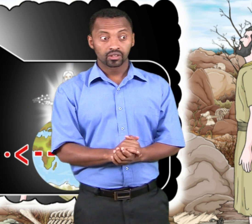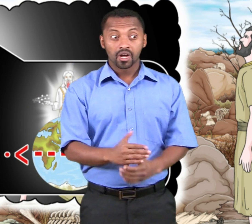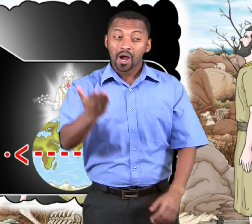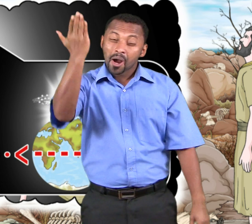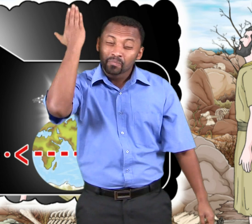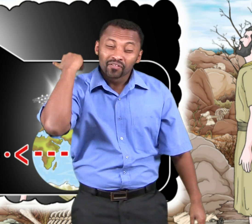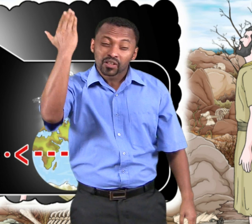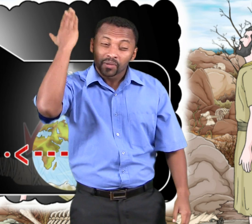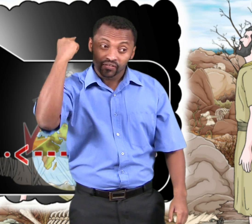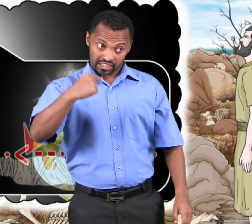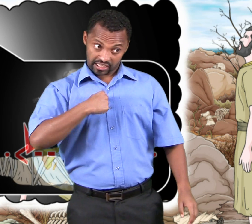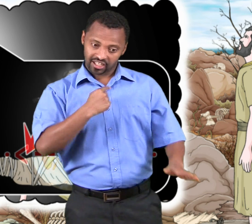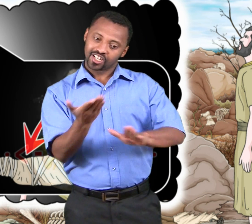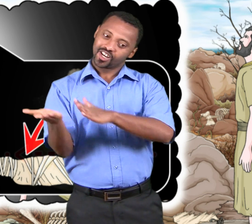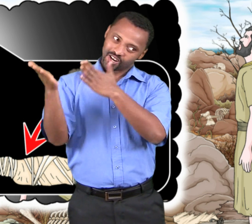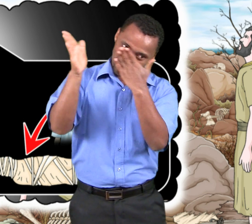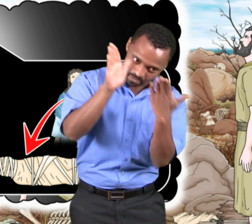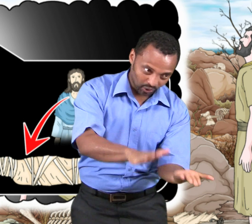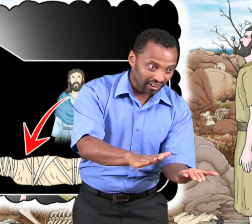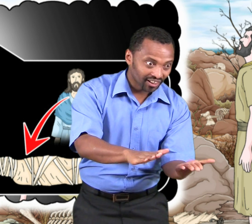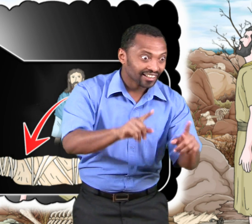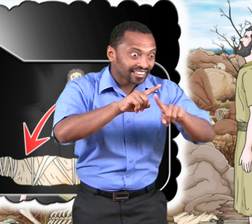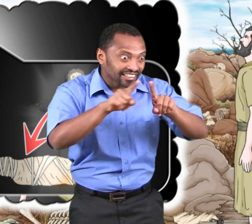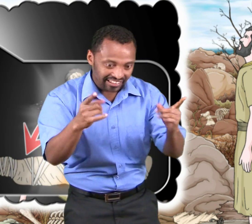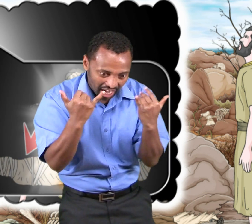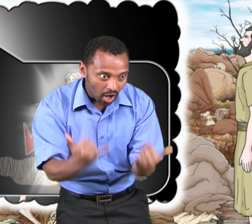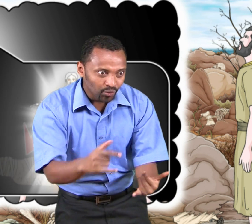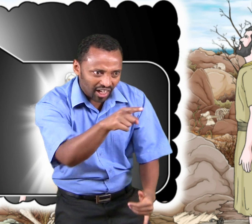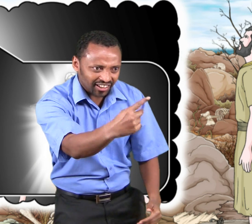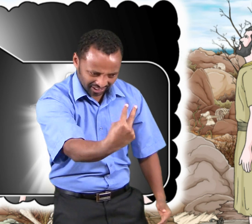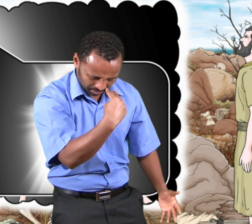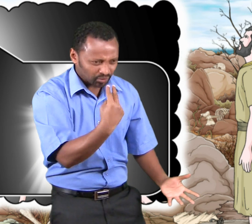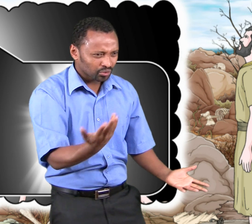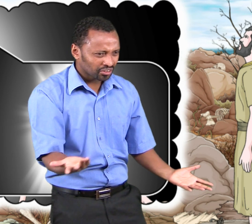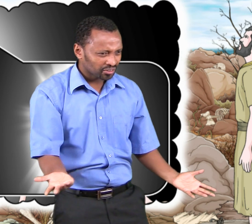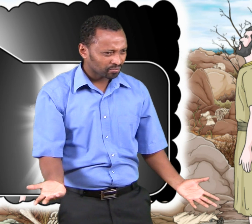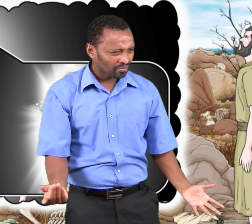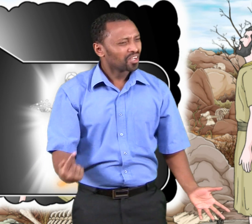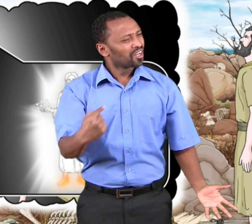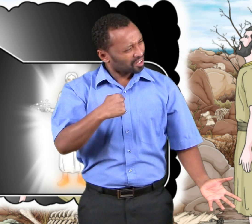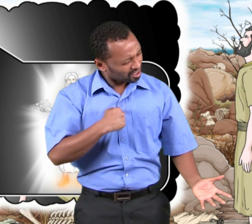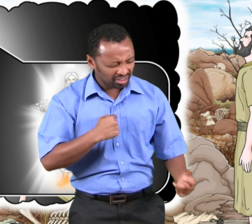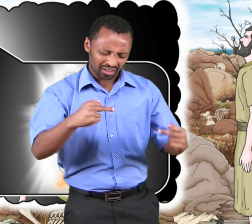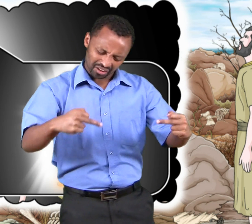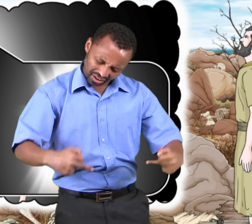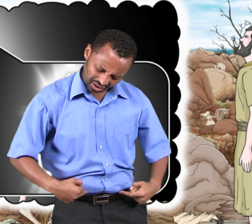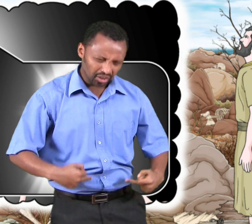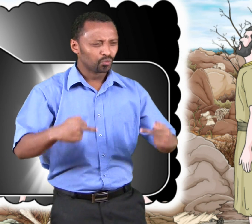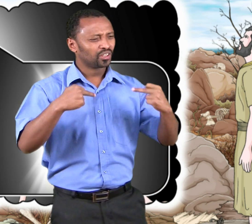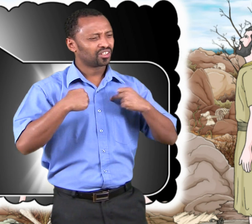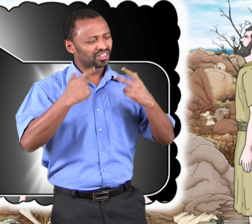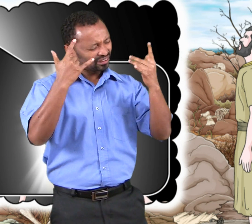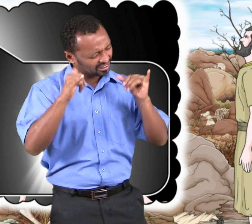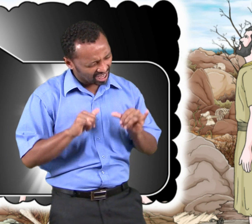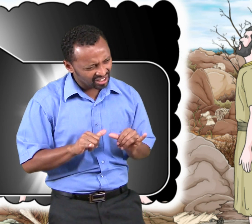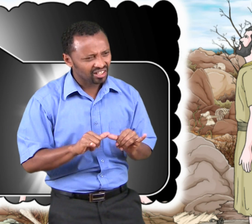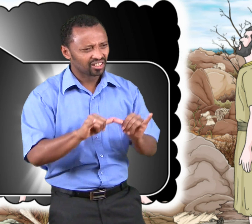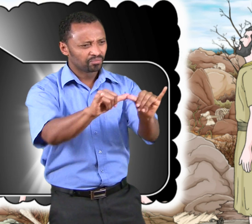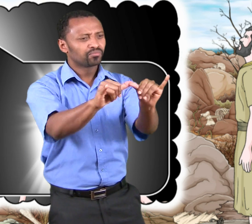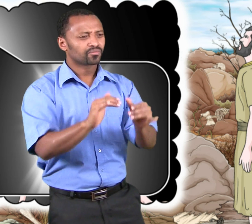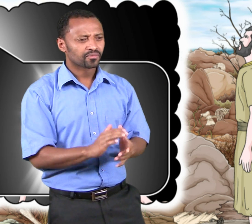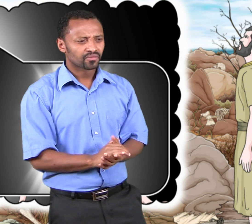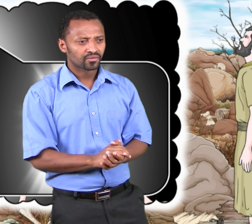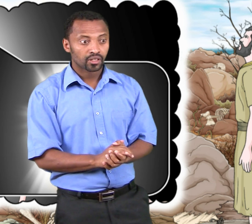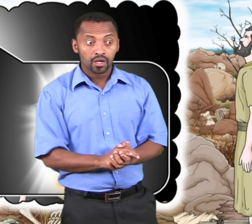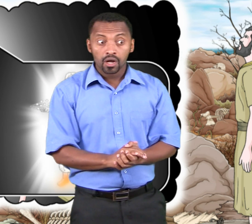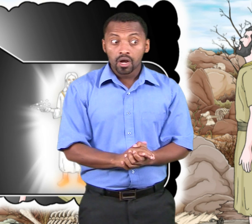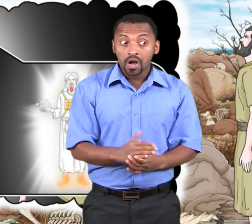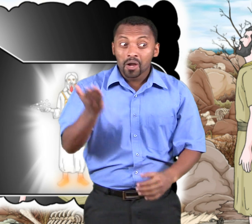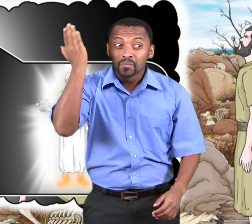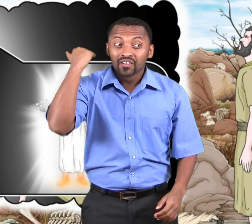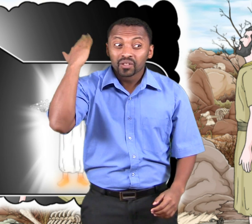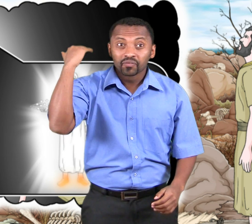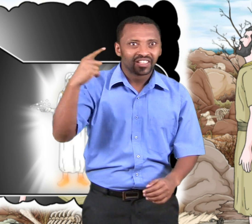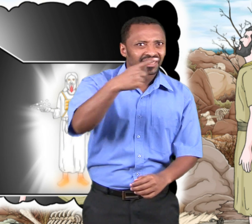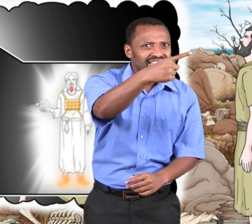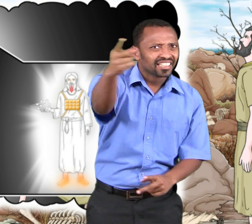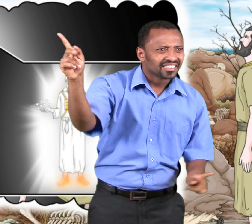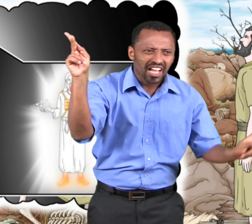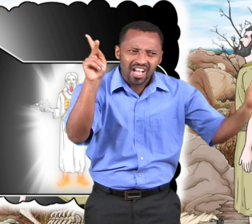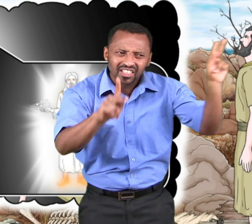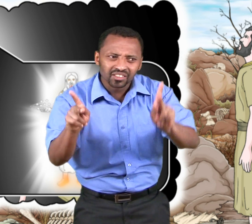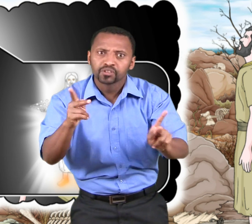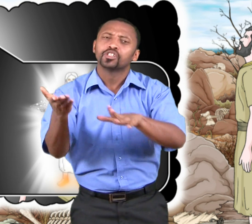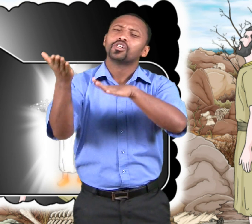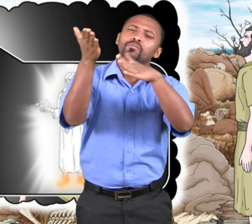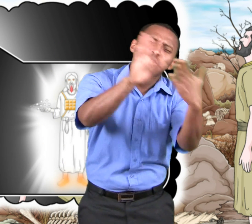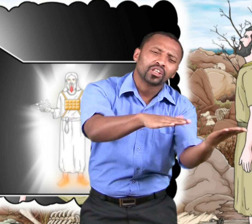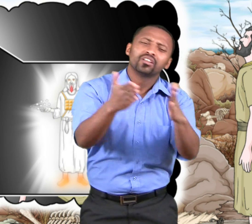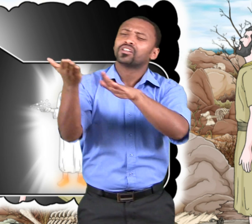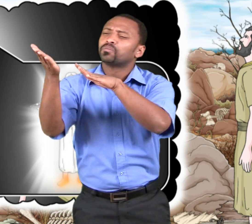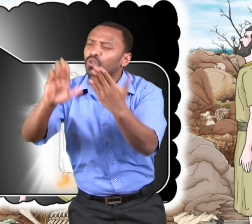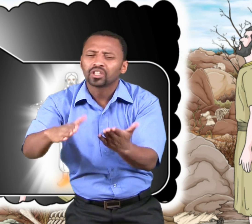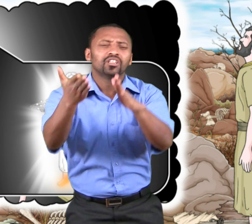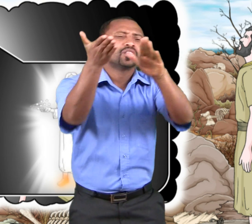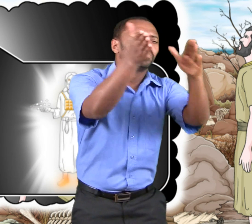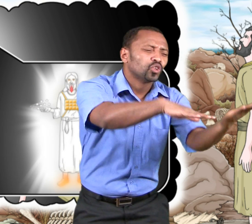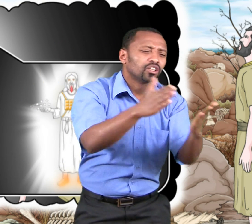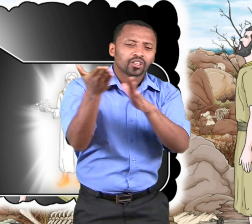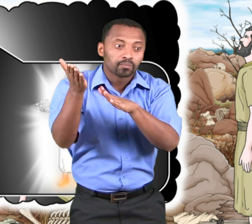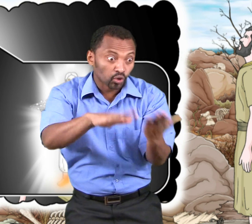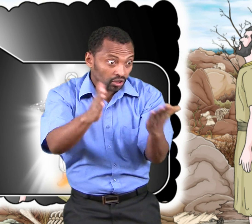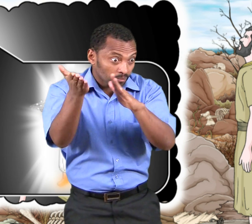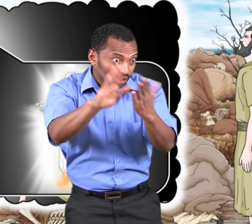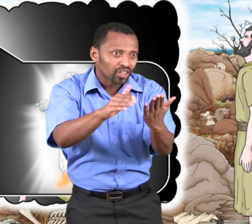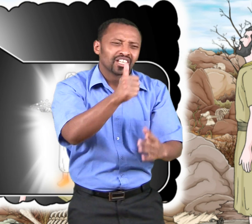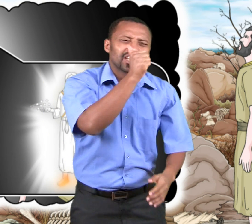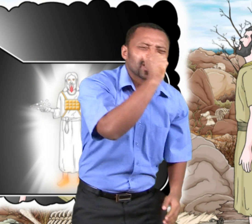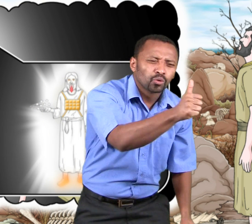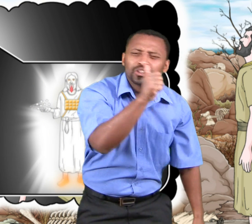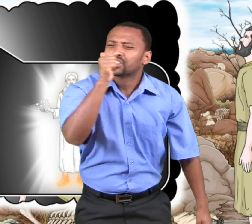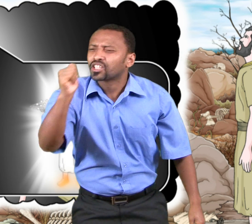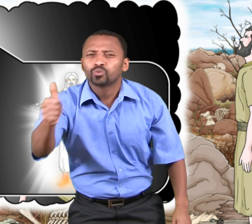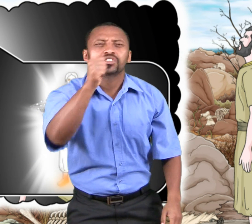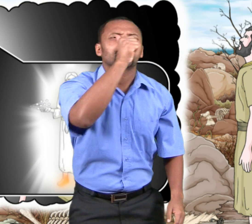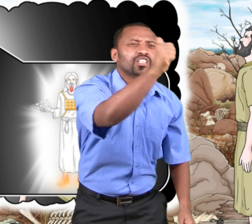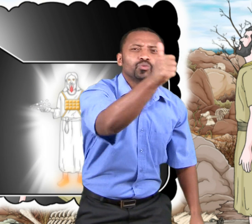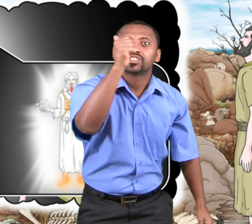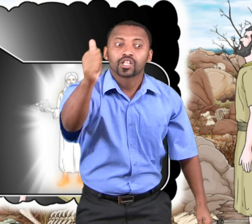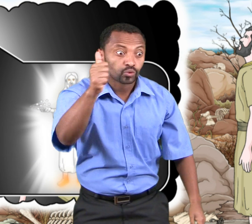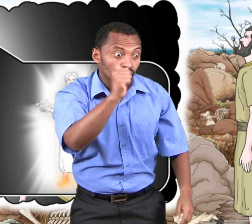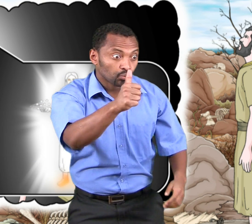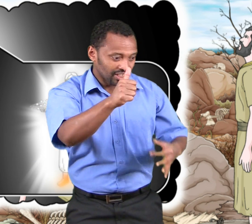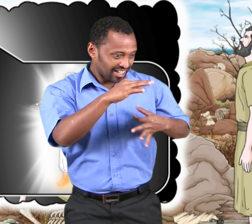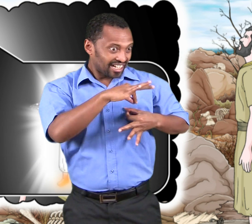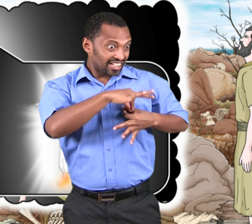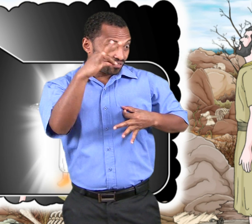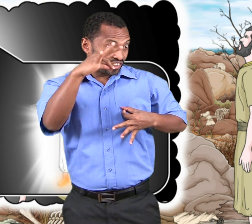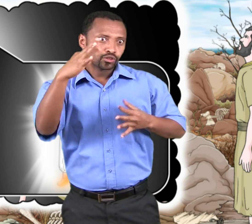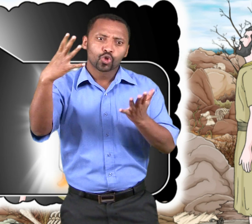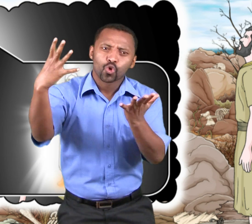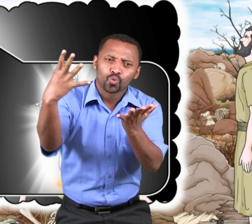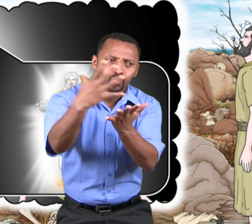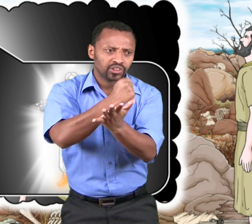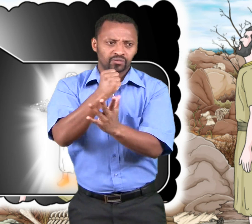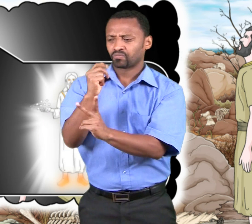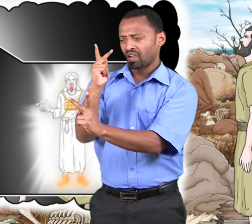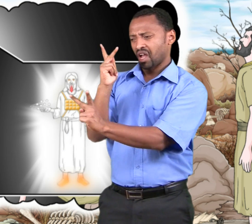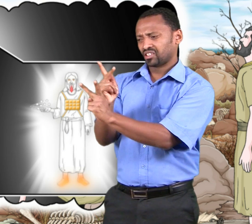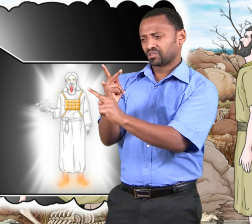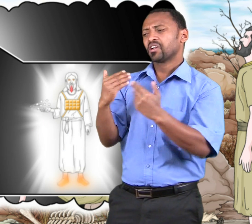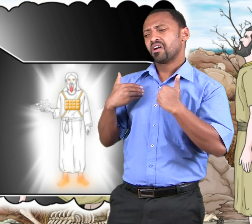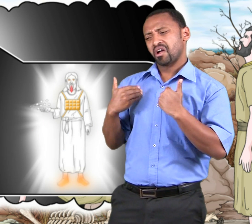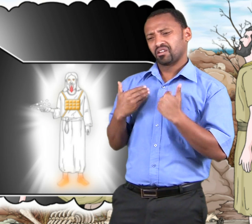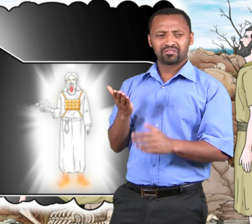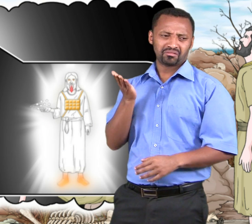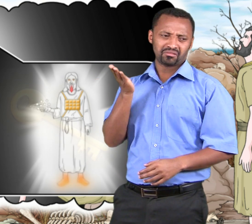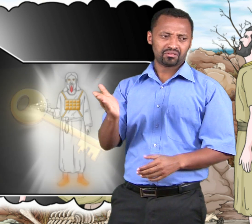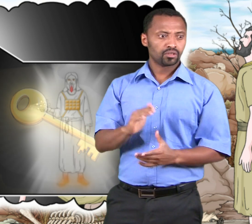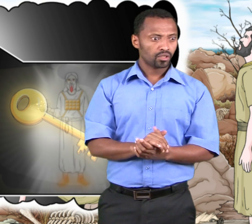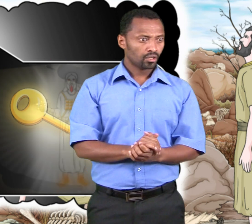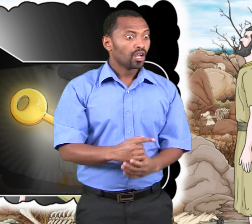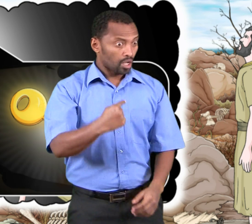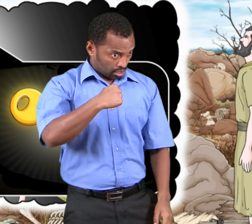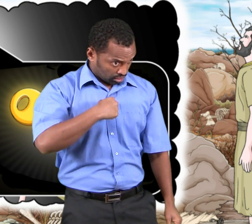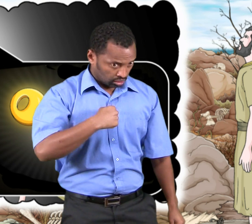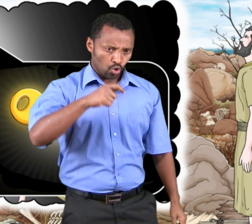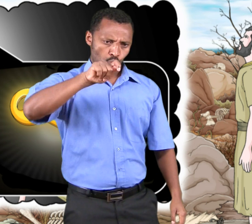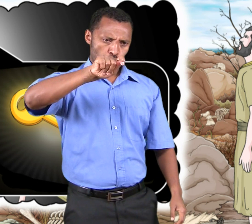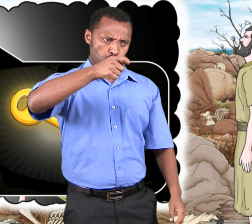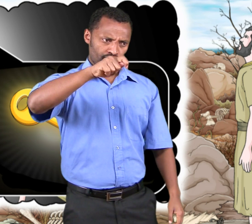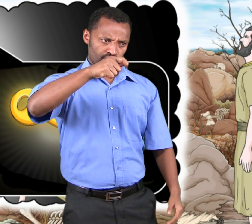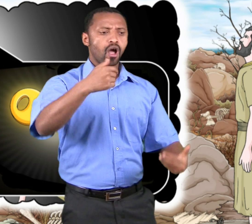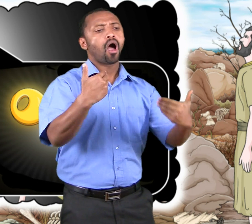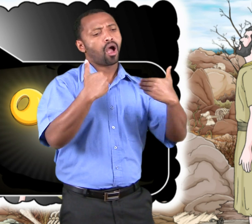I was dead, and behold, now I am alive forever and ever!